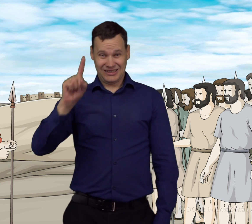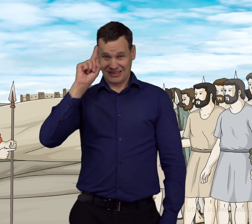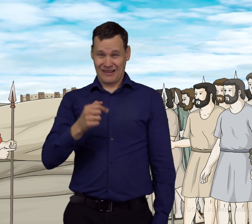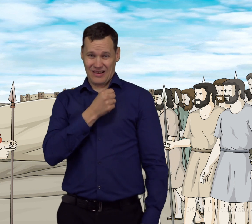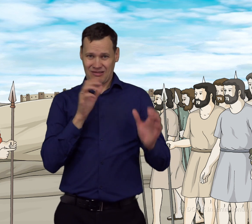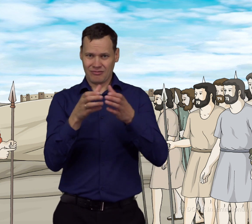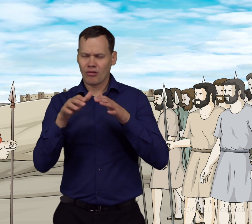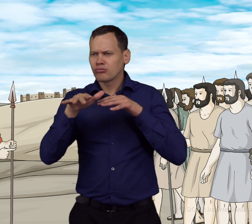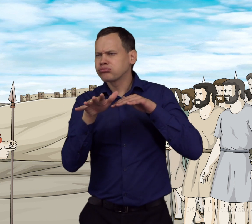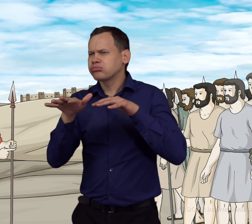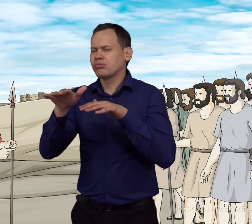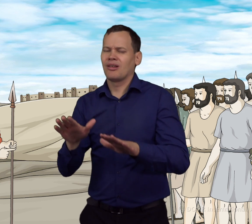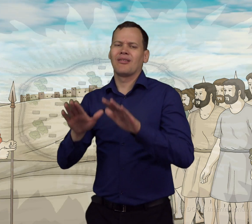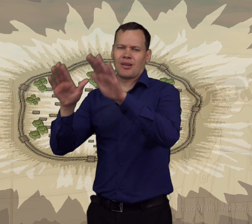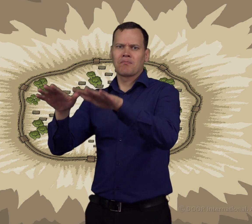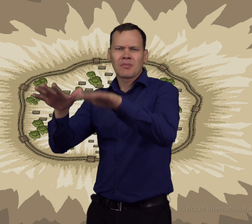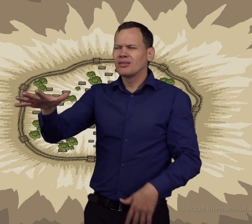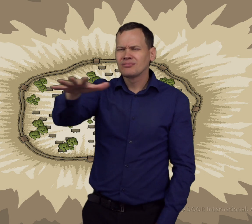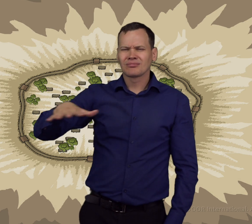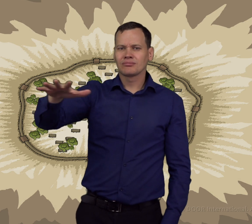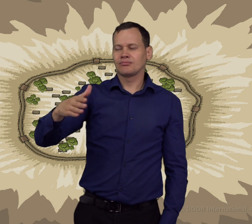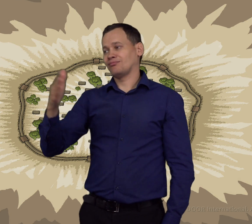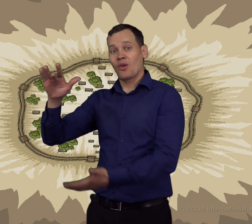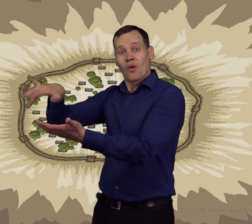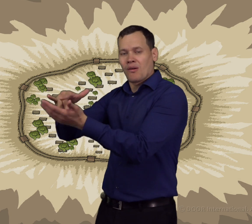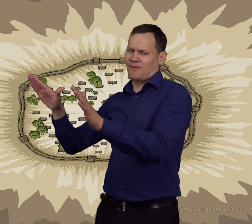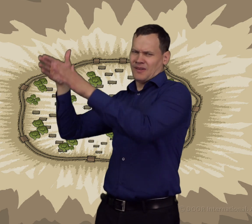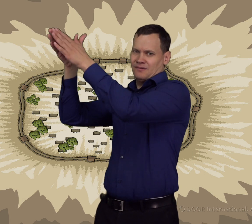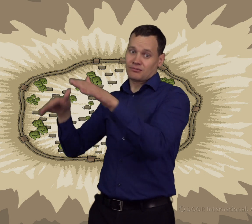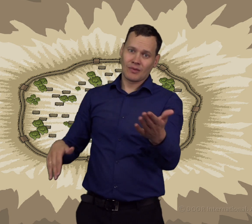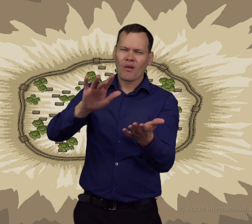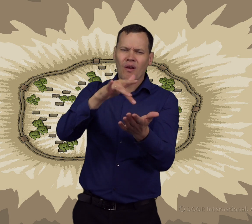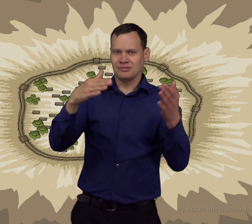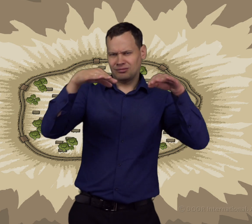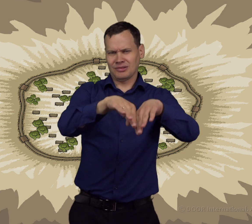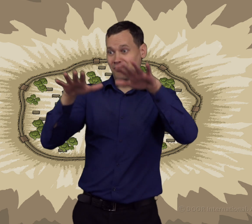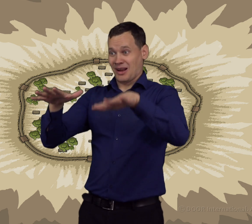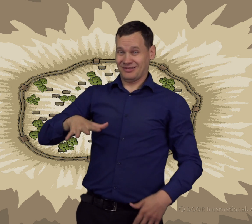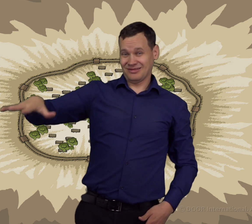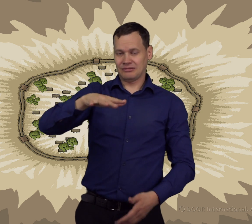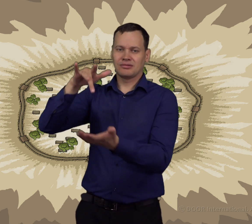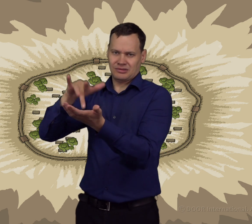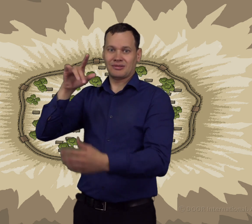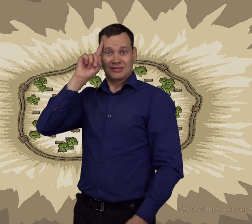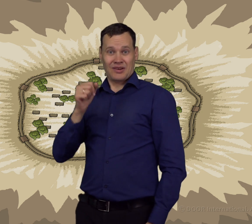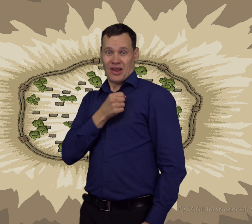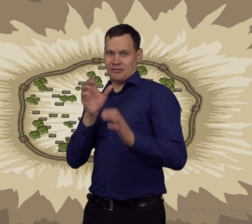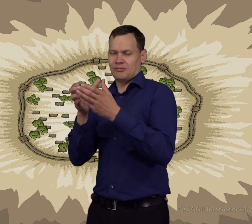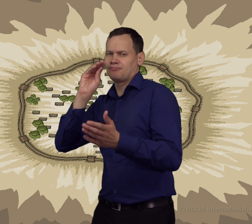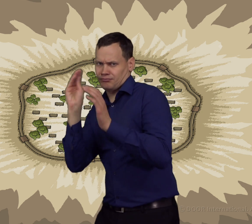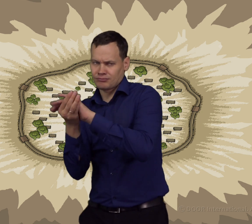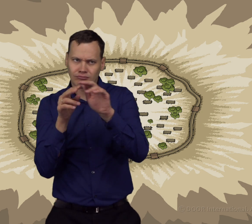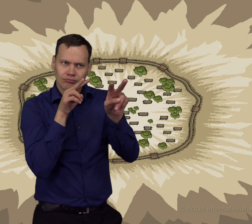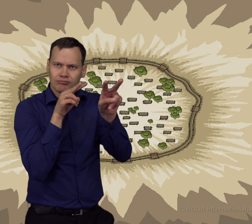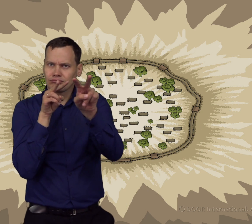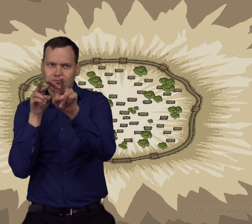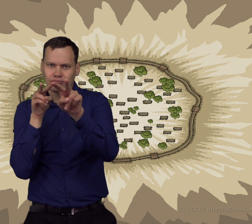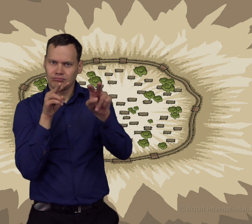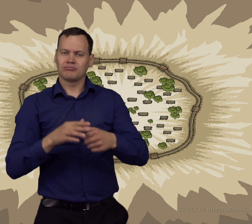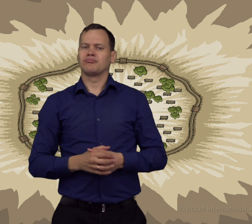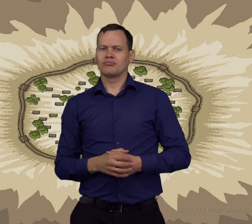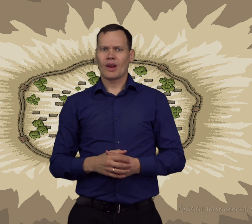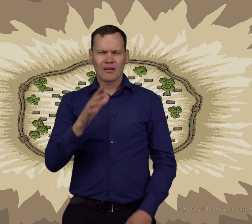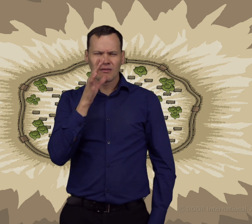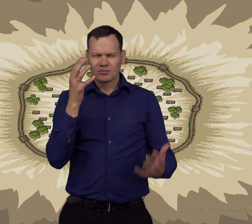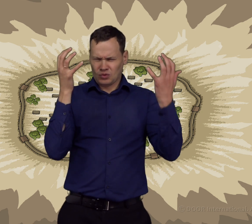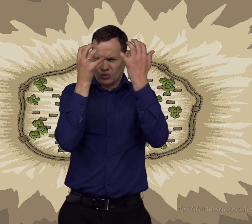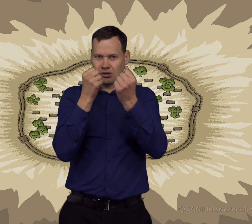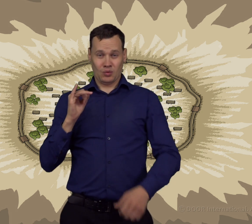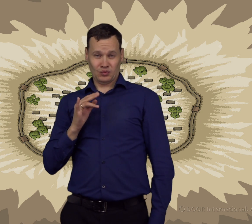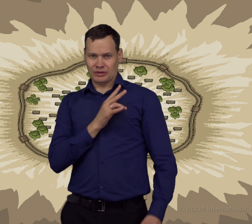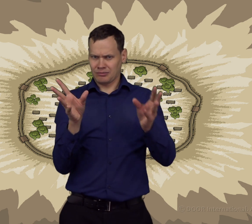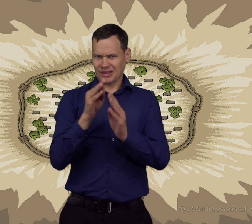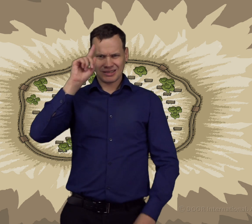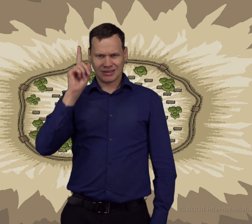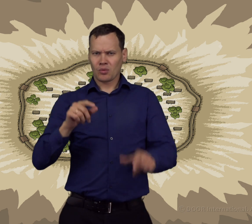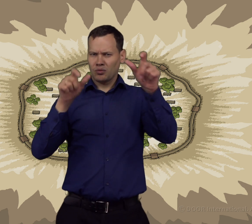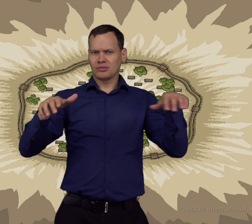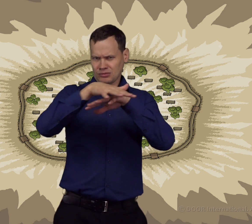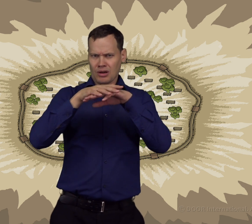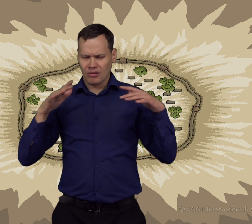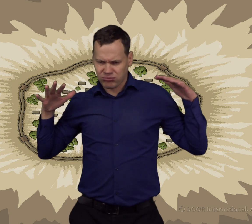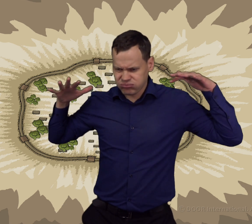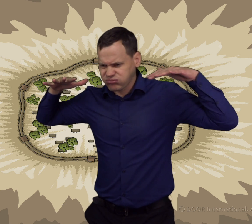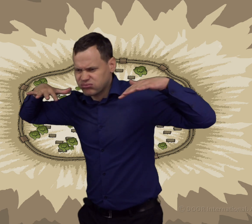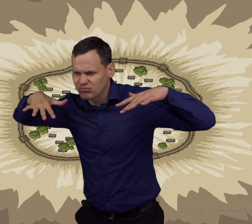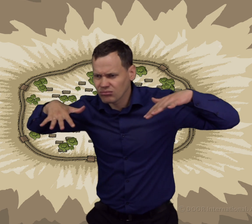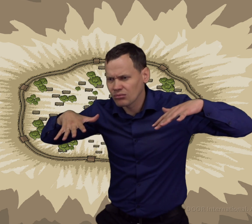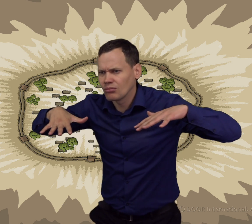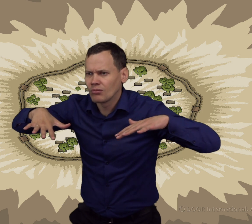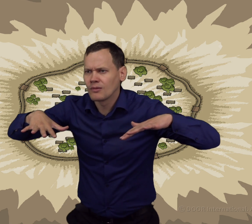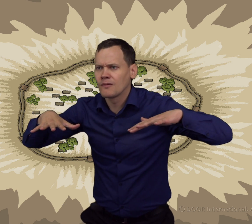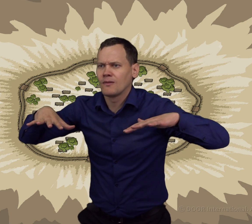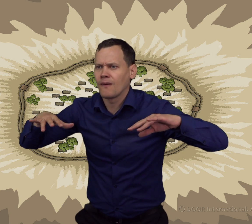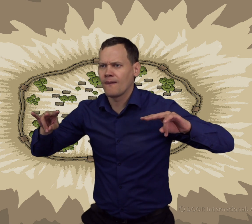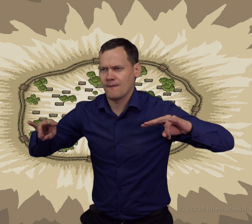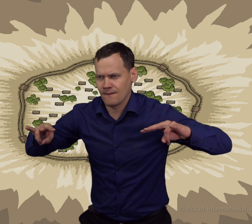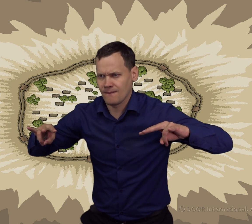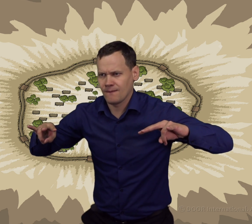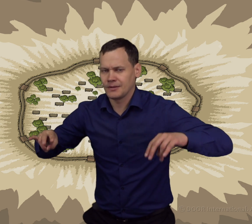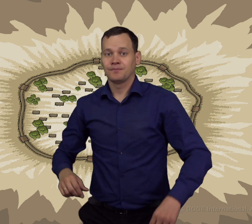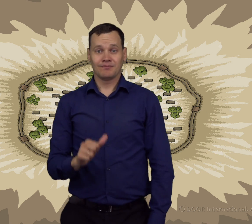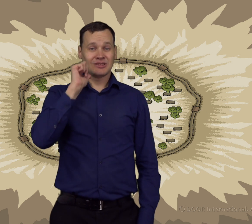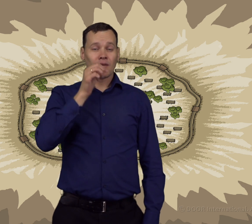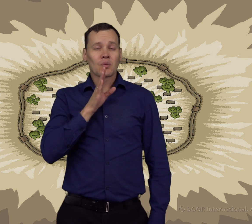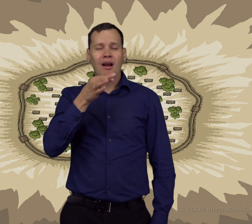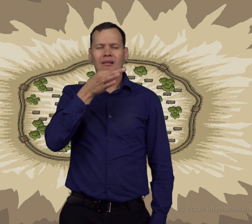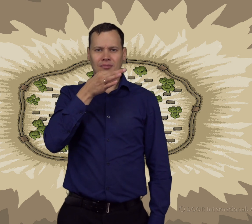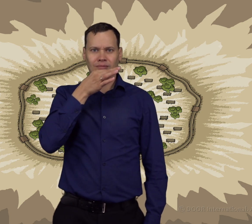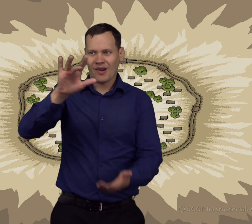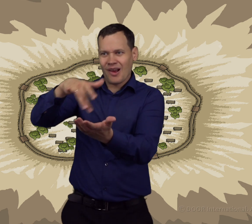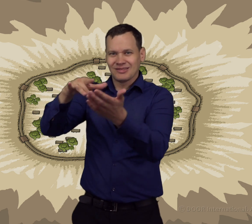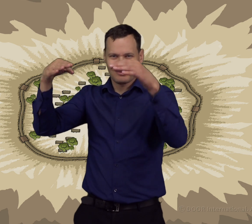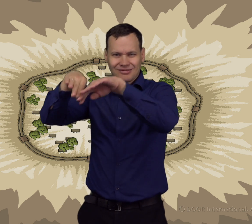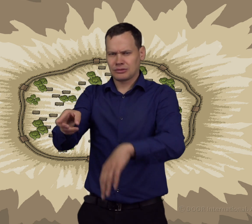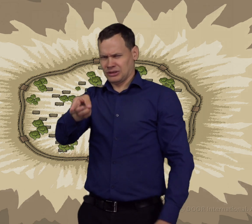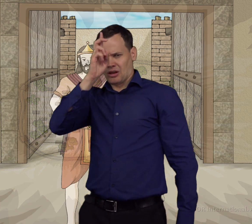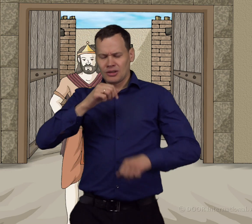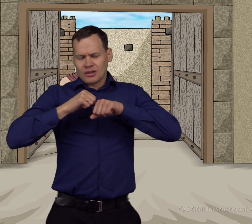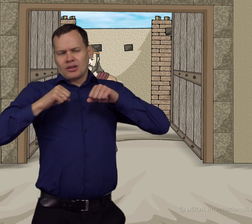So the forces were stationed with the main camp to the north of the city and the rear guard to the west of the city. And that night Joshua went into the valley.